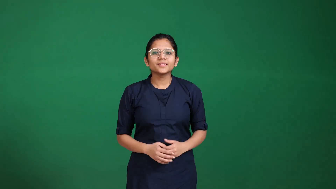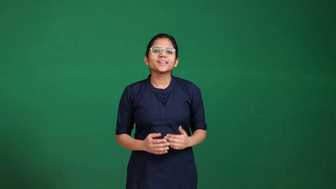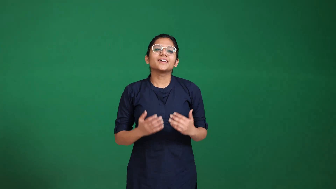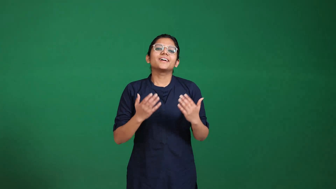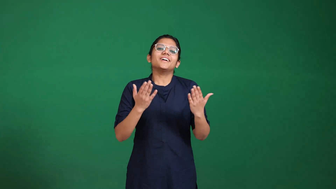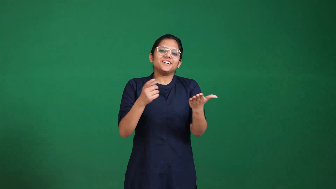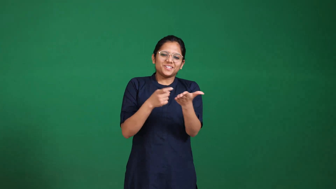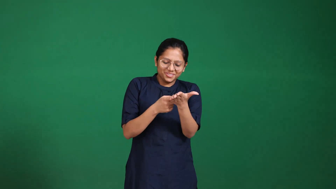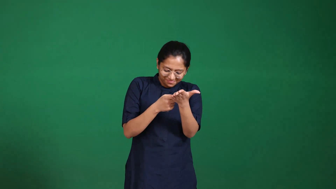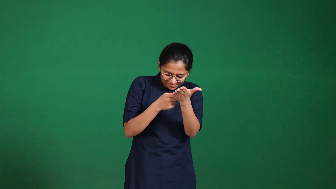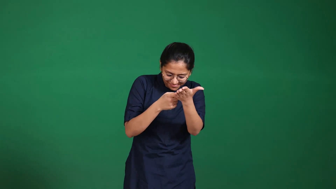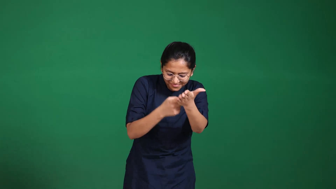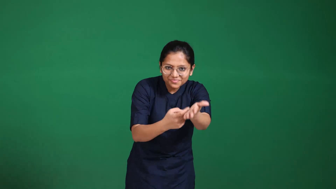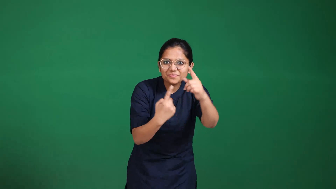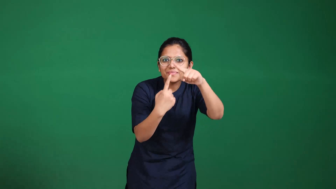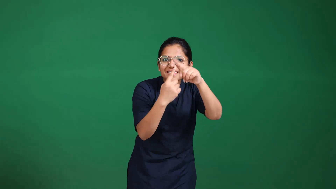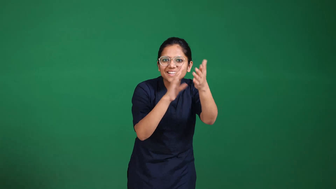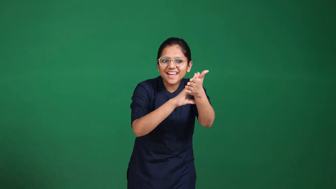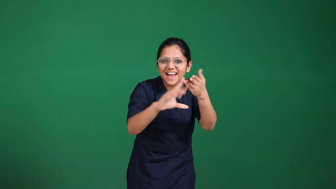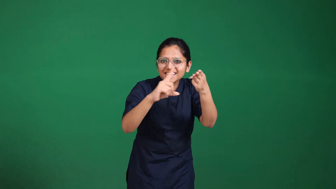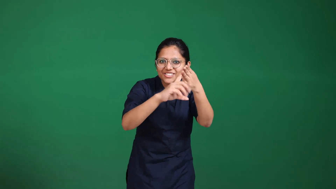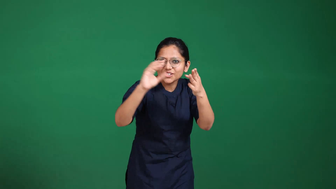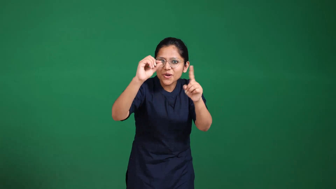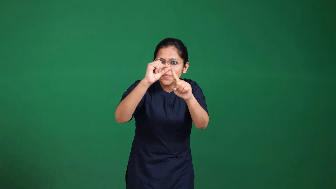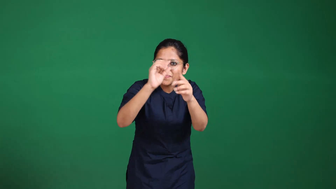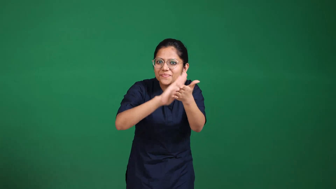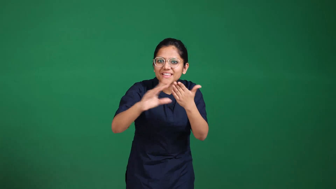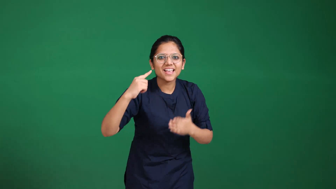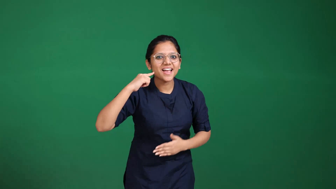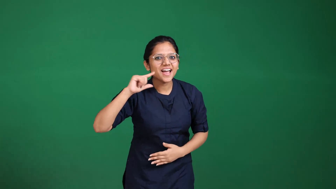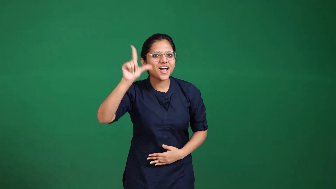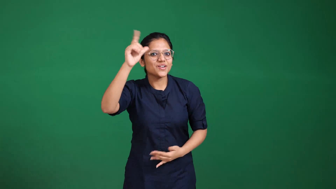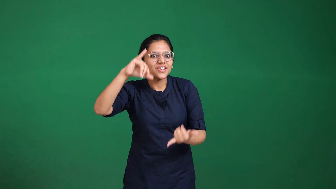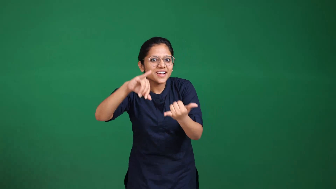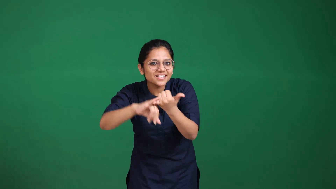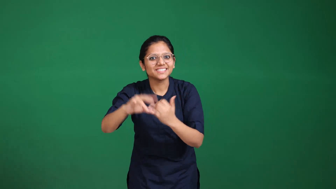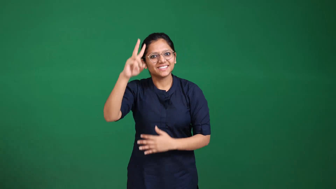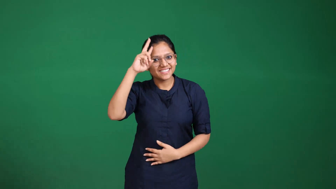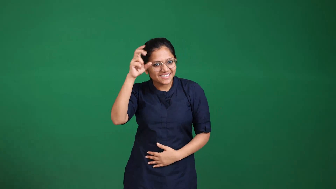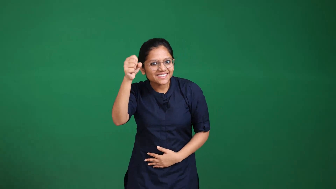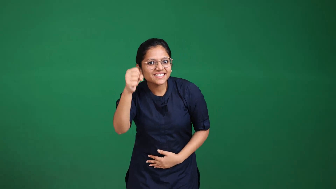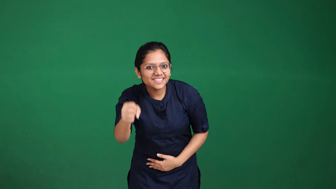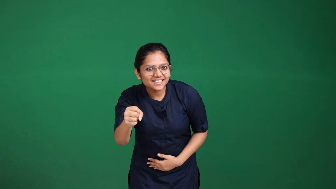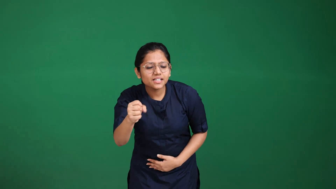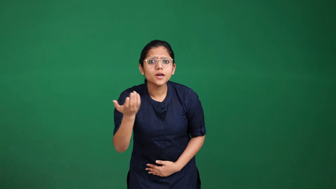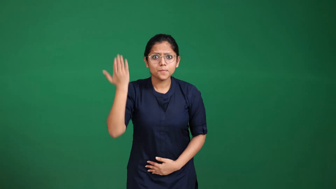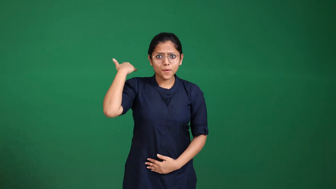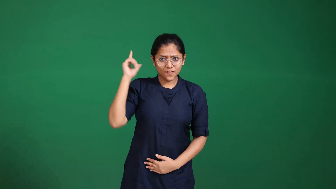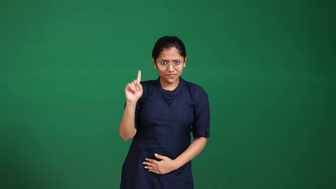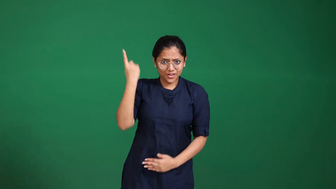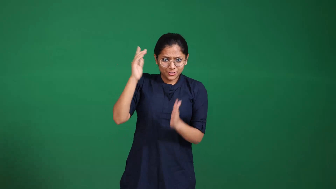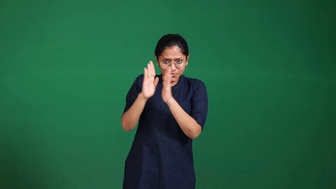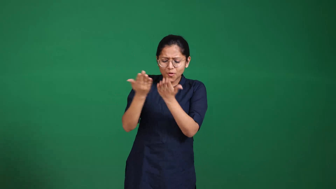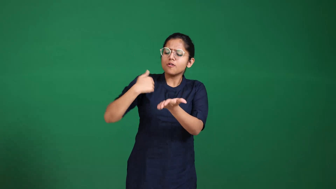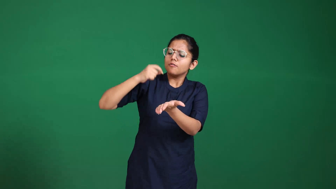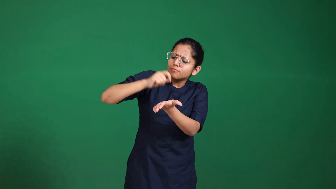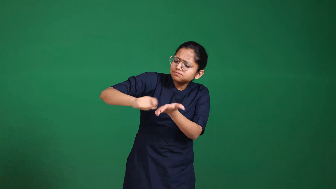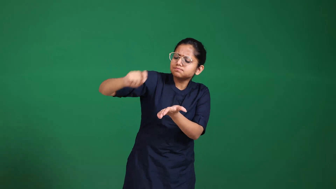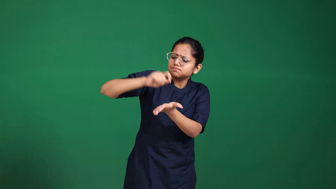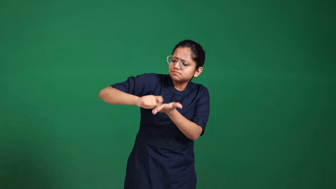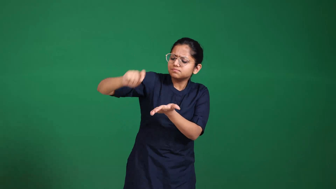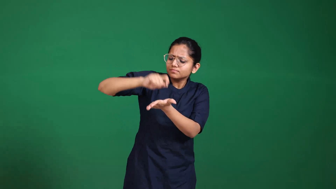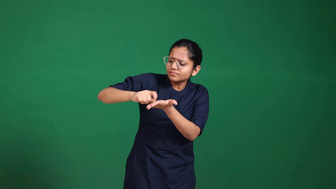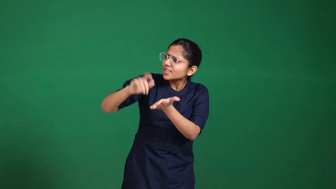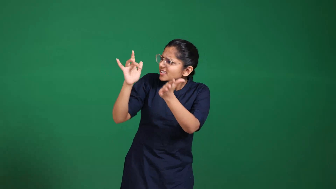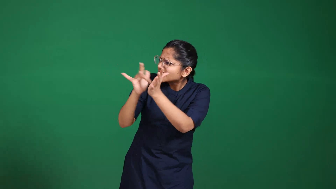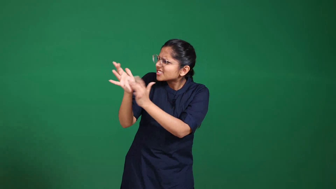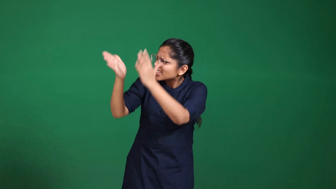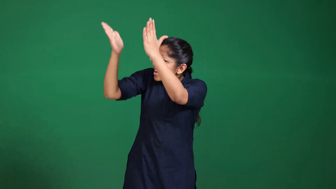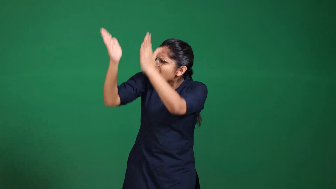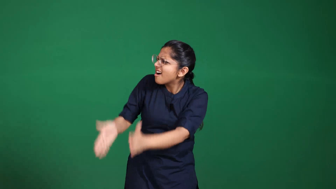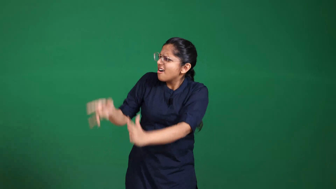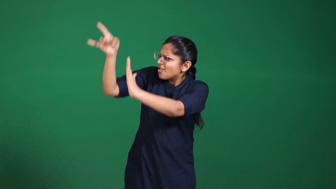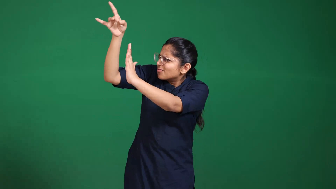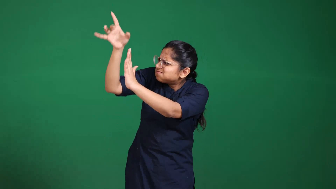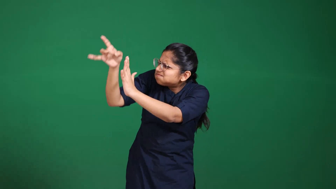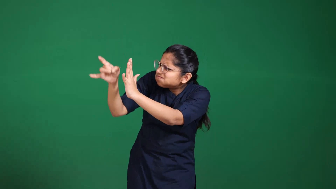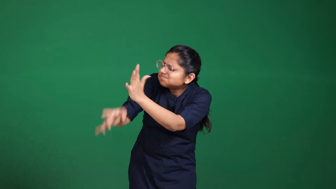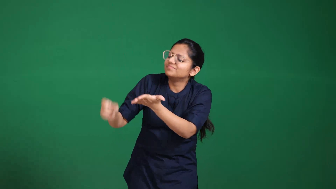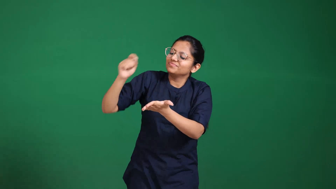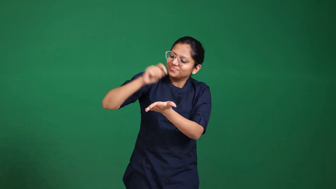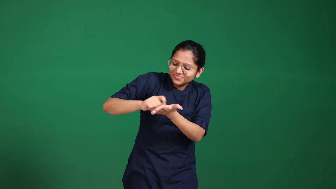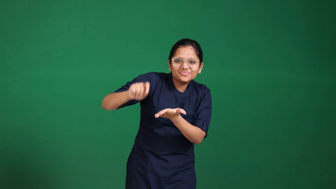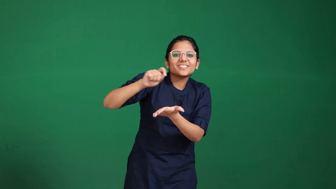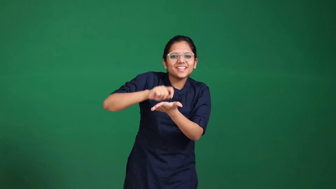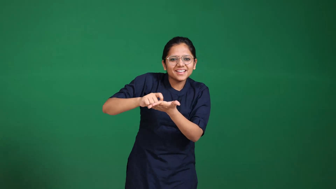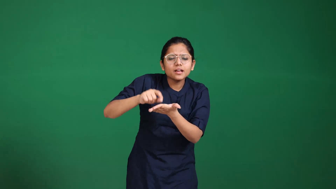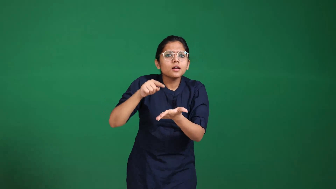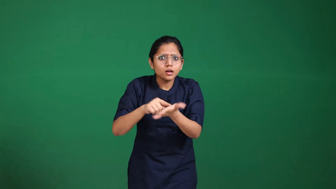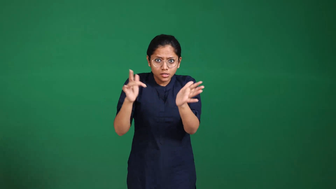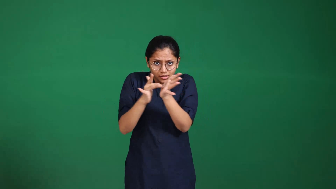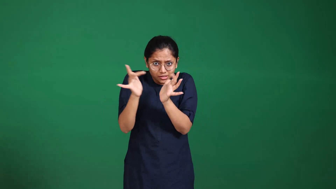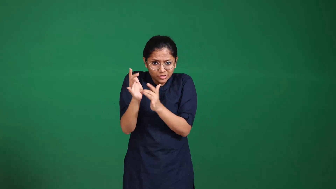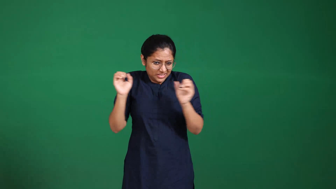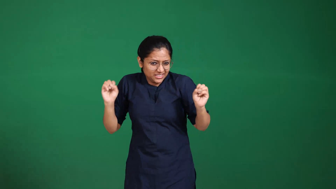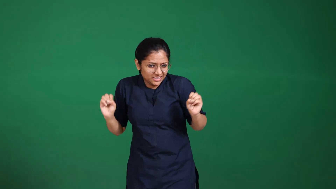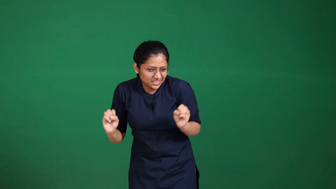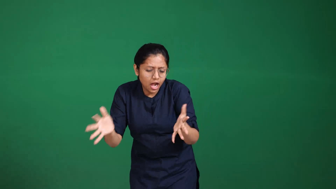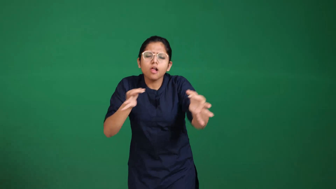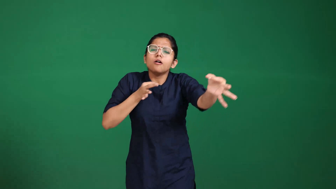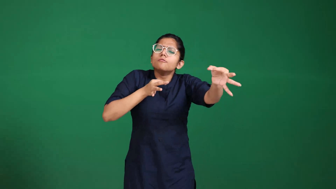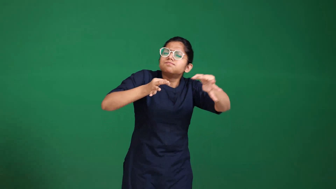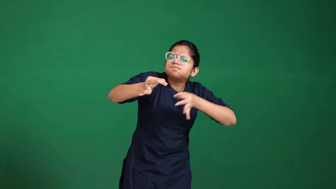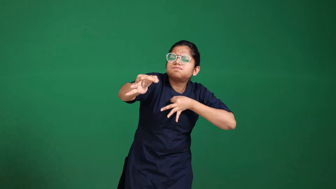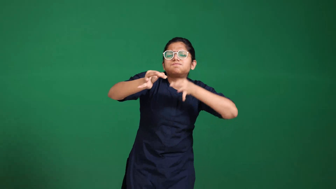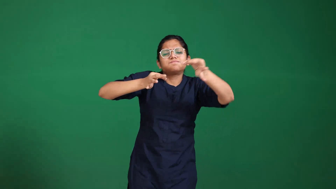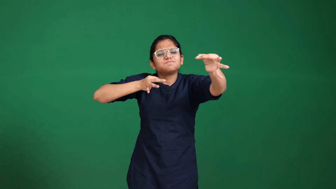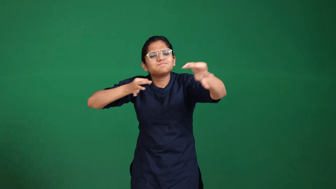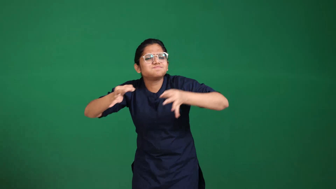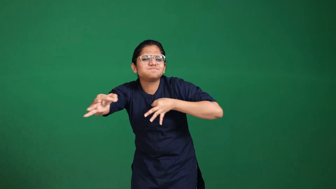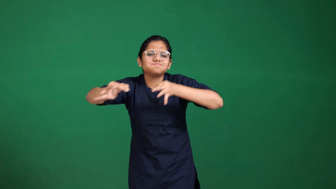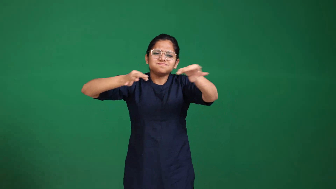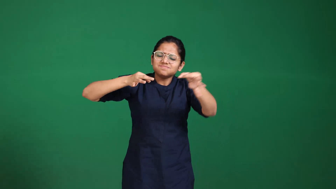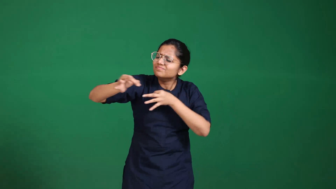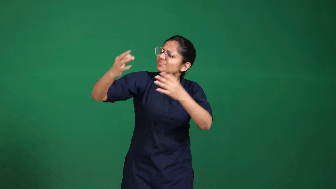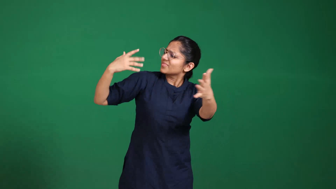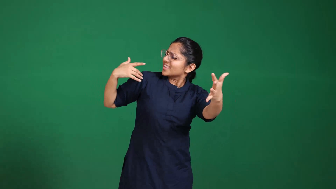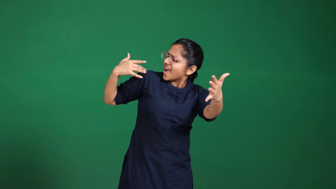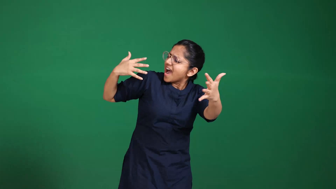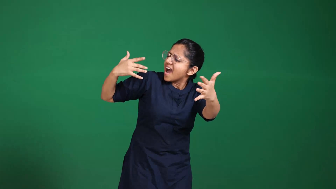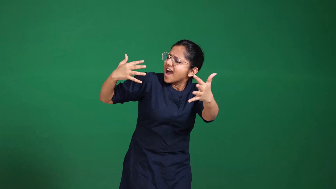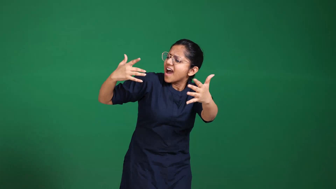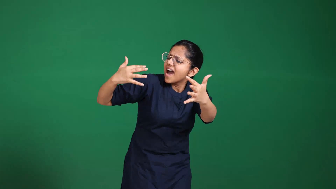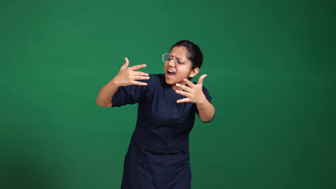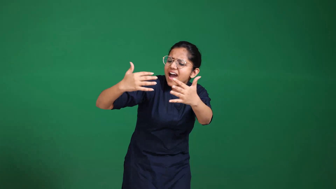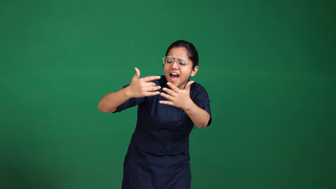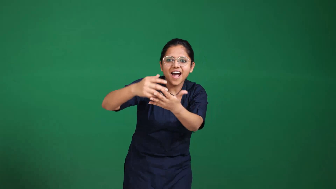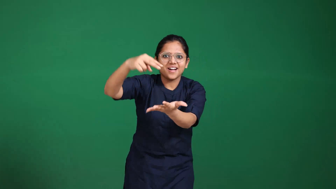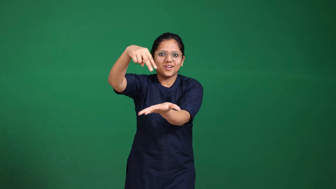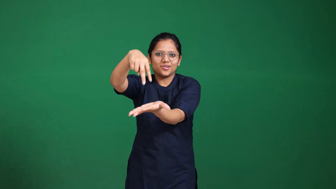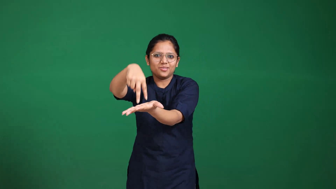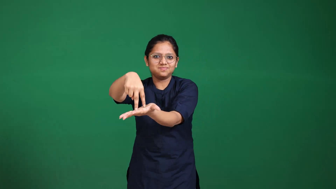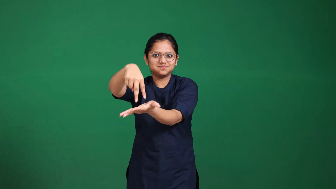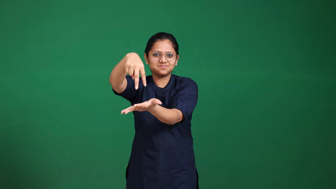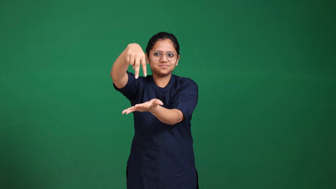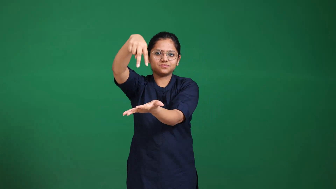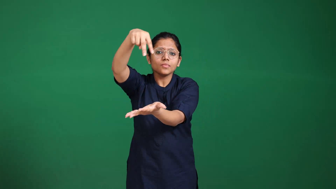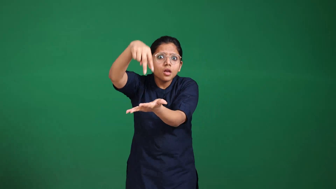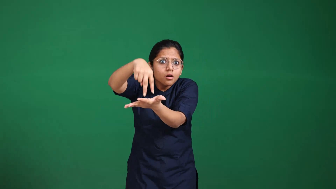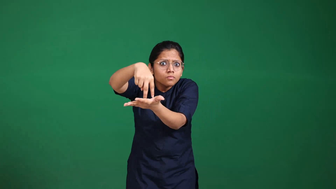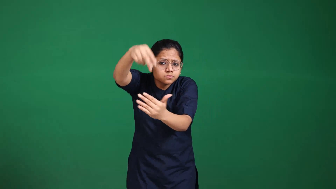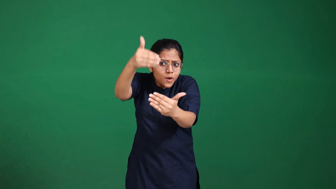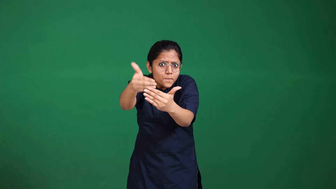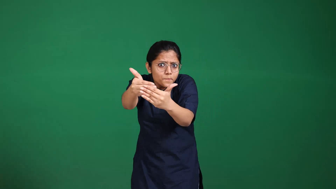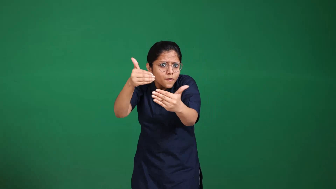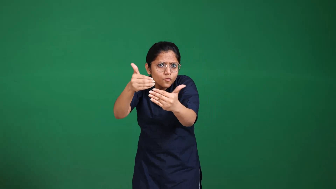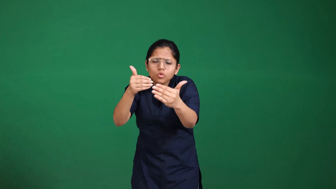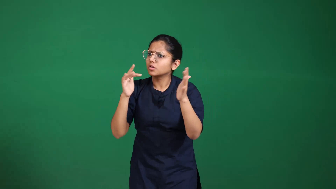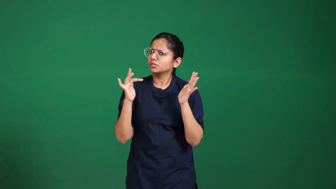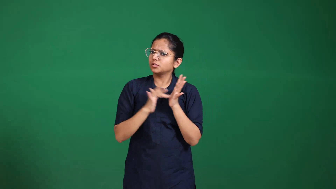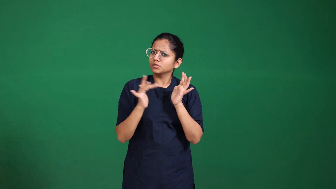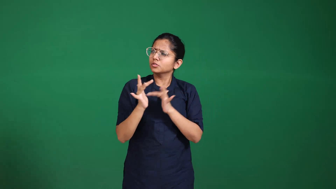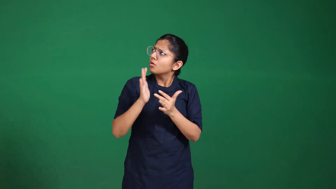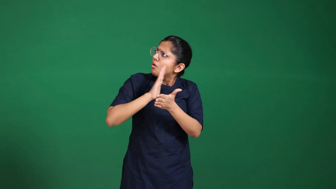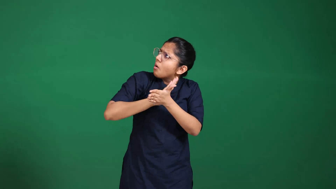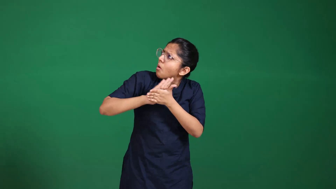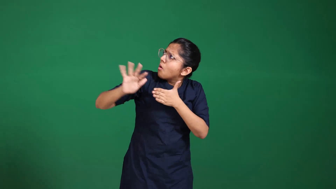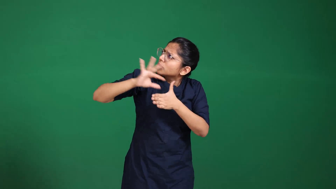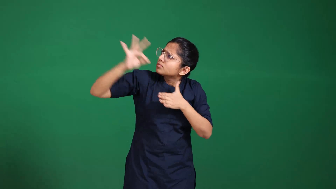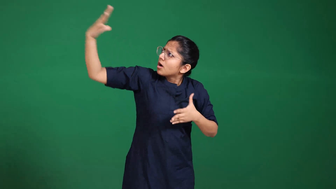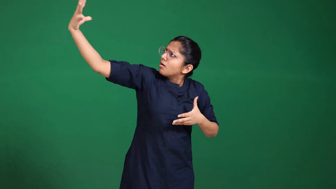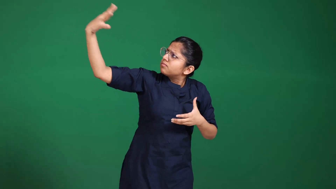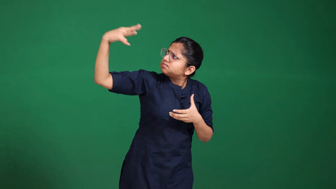In my first book, O Theophilus, I wrote about all that Jesus began to do and to teach, until the day He was taken up to heaven, after giving instructions through the Holy Spirit to the apostles He had chosen. After His suffering, He presented Himself to them with many convincing proofs that He was alive.